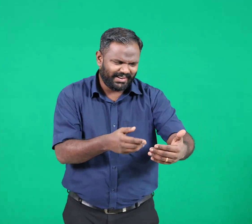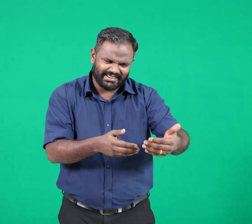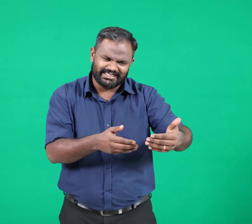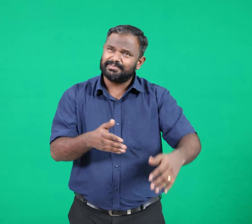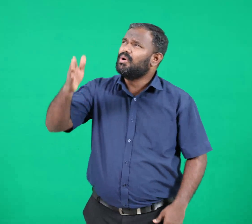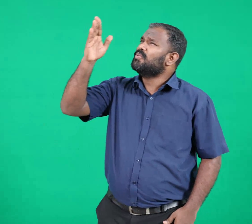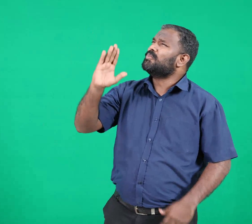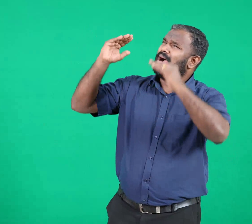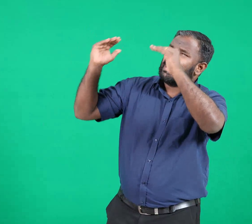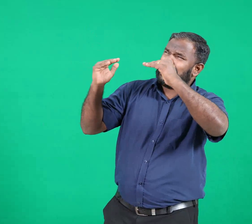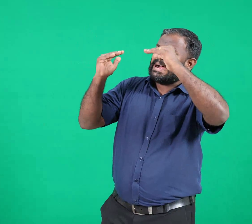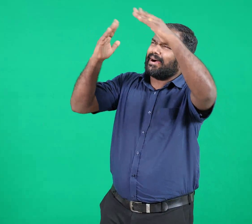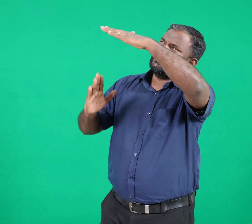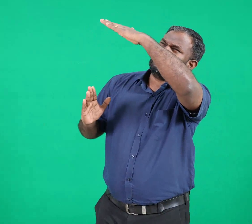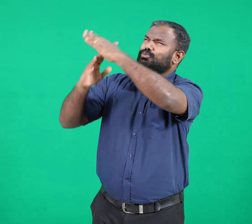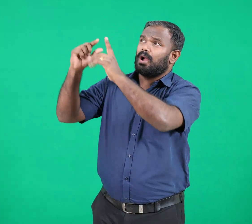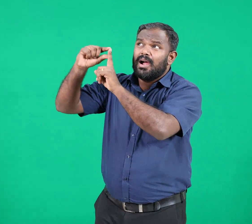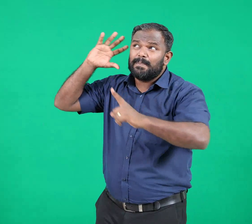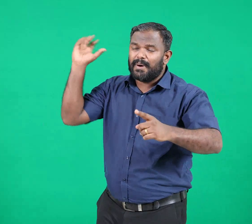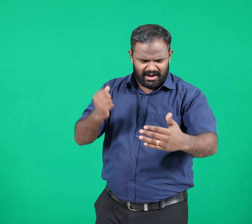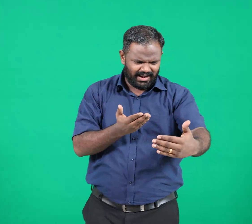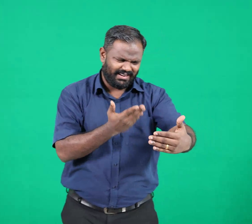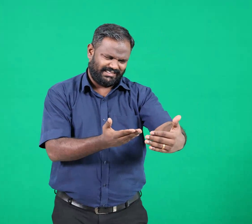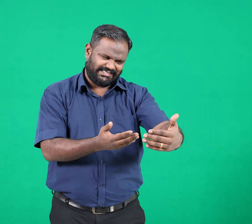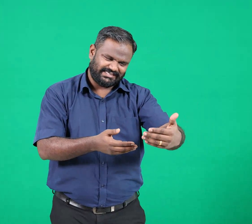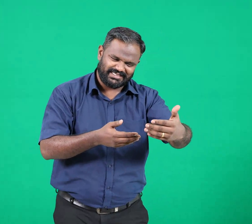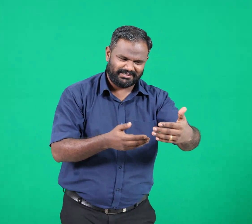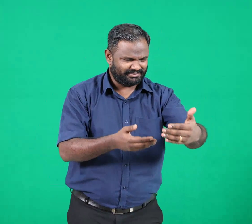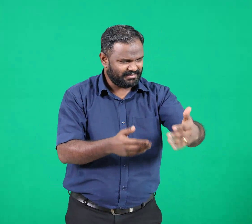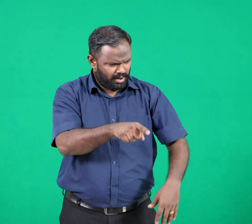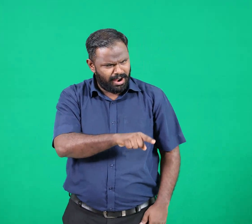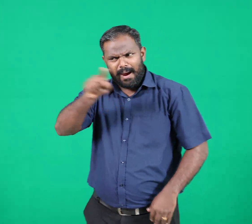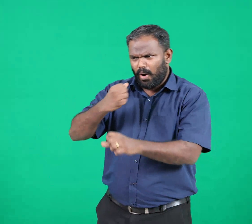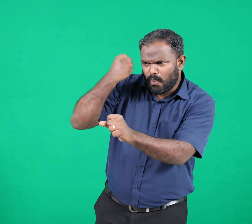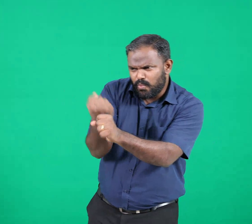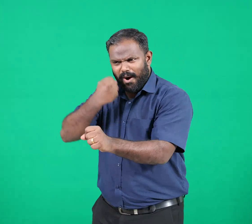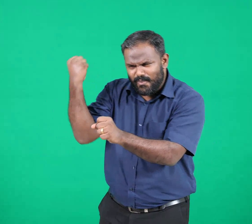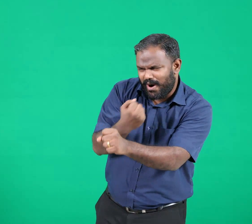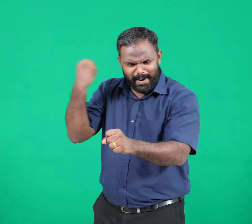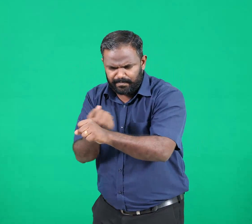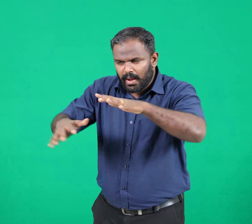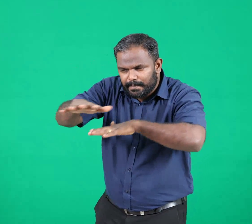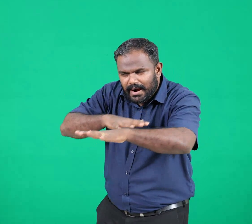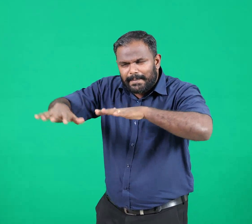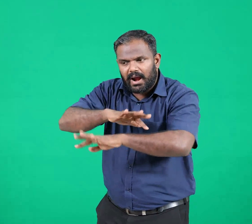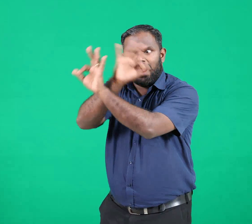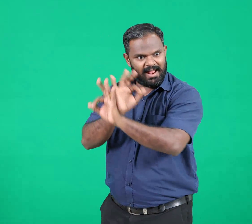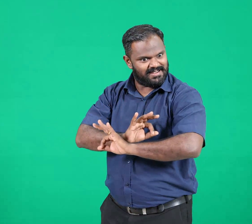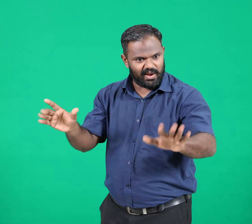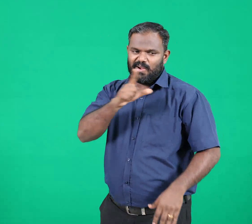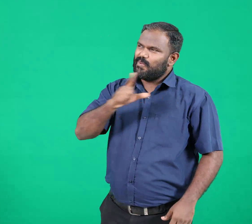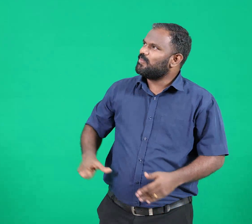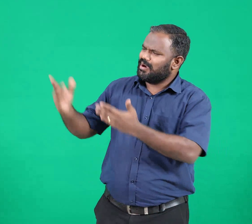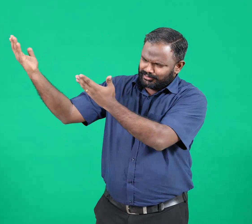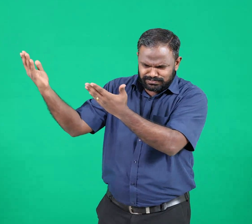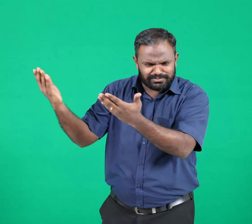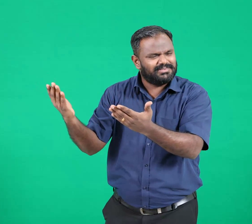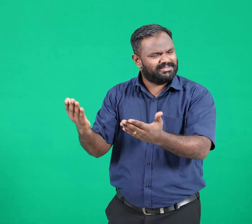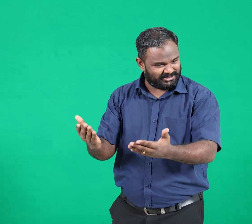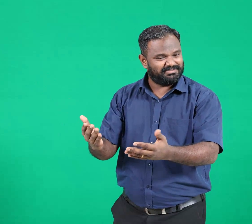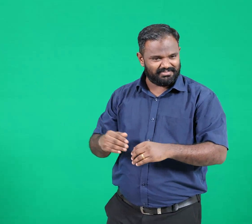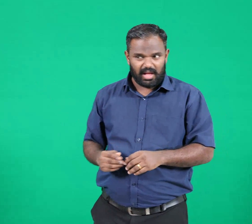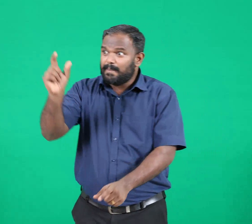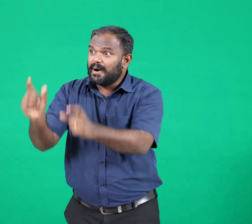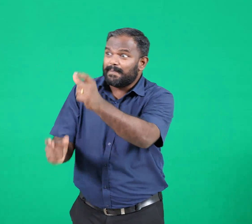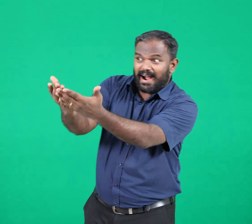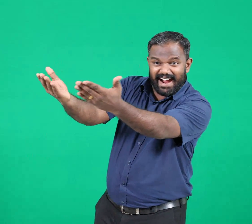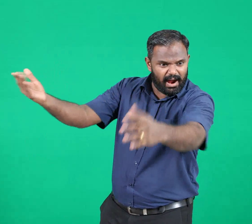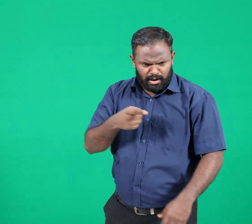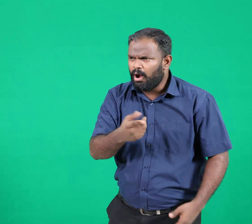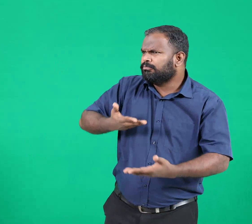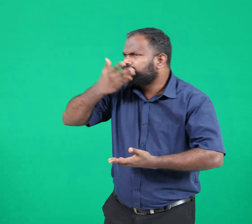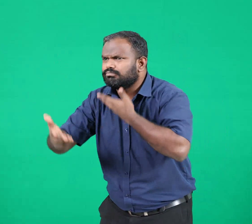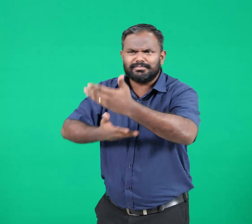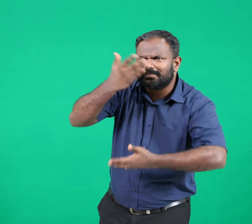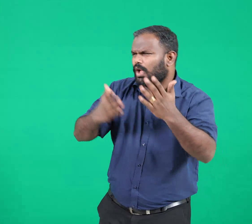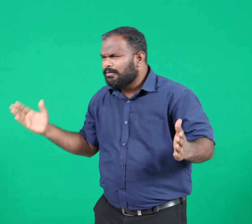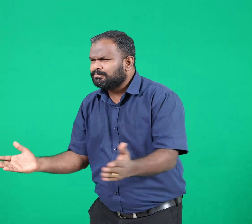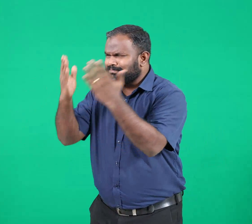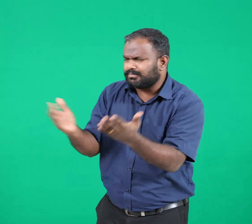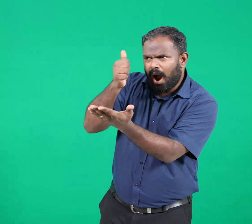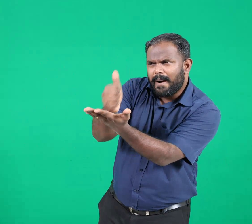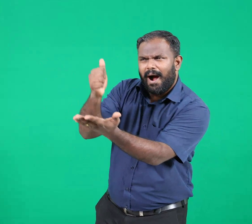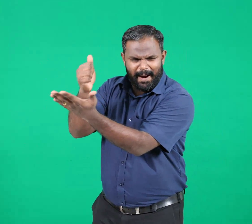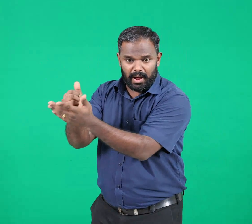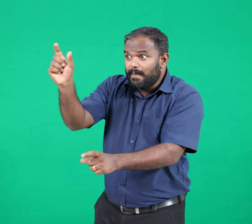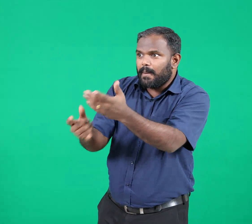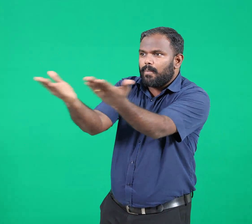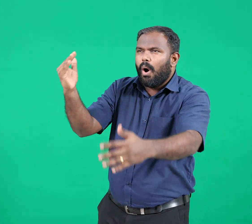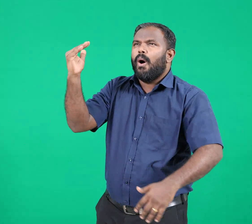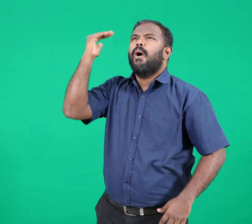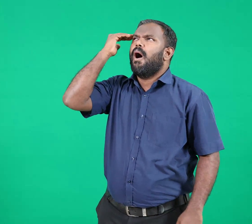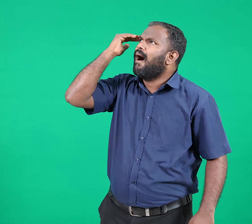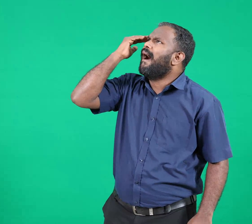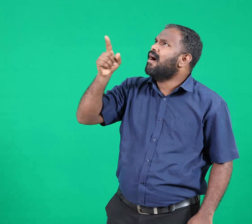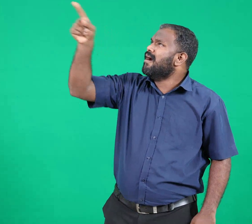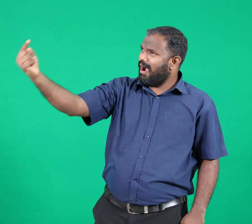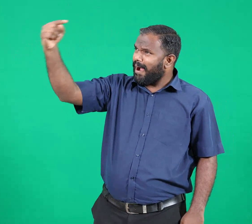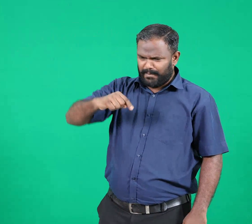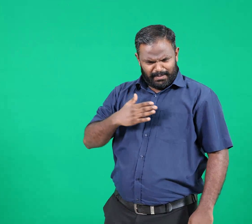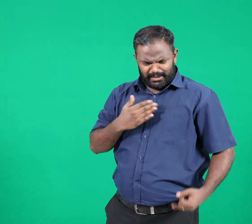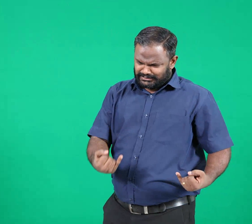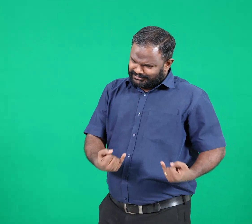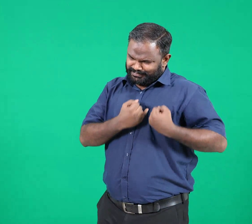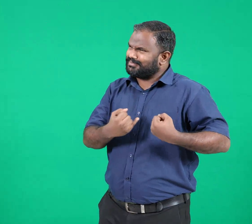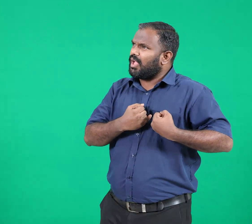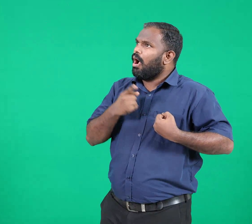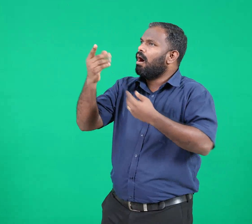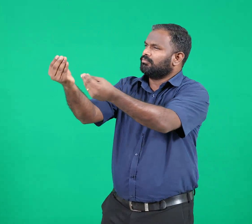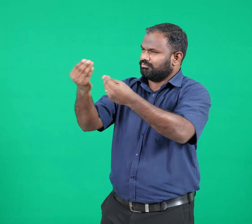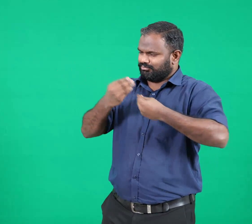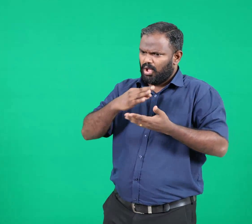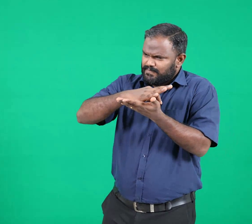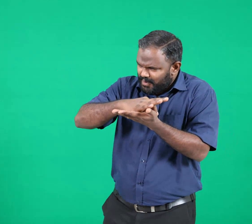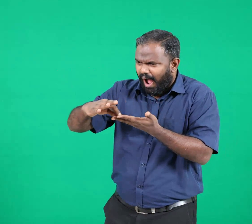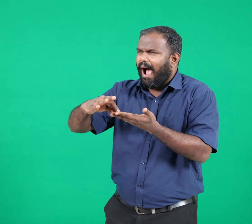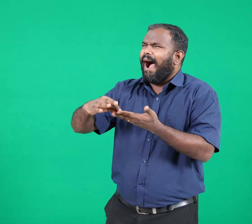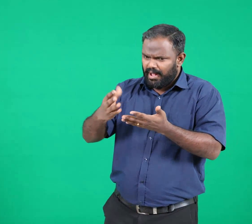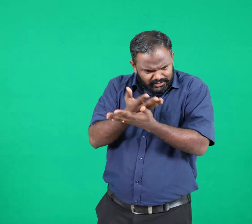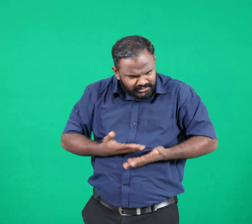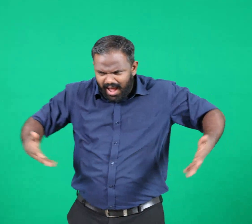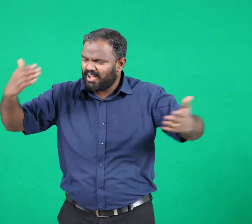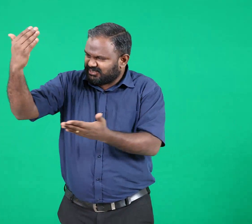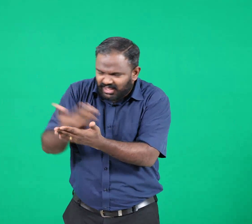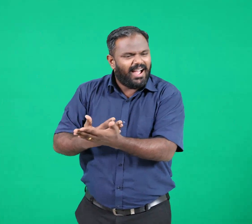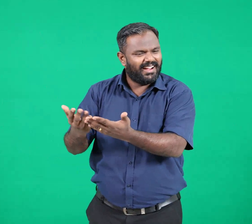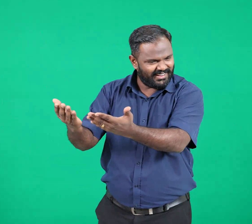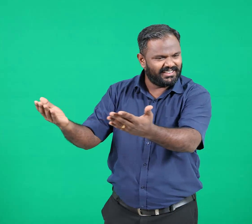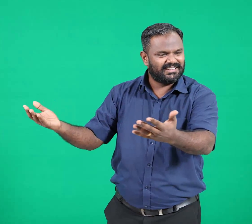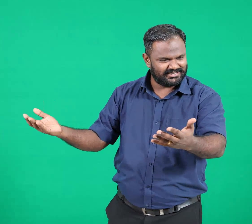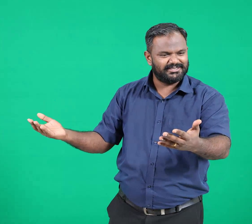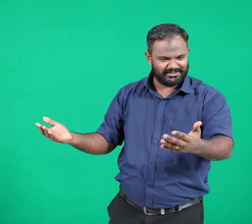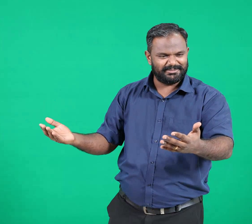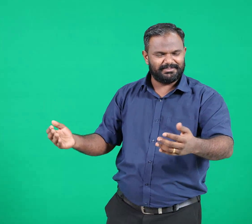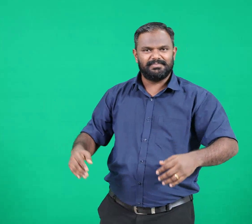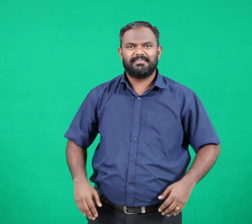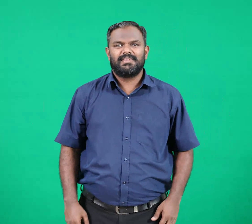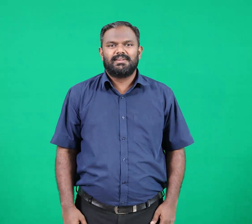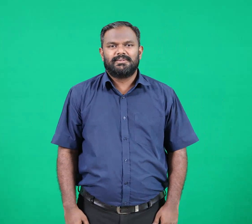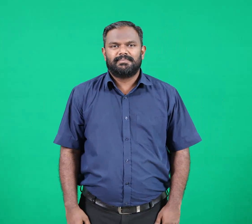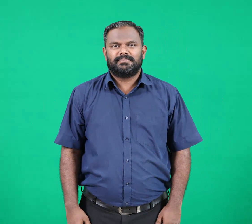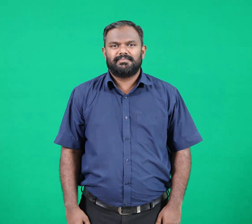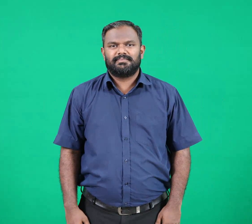for you will go on before the Lord to prepare the way for Him, to give to His people the knowledge of salvation through the forgiveness of their sins,